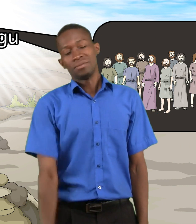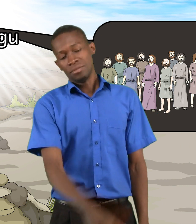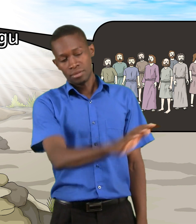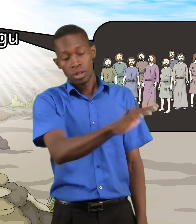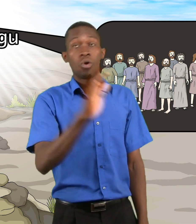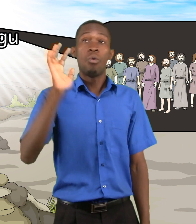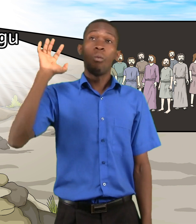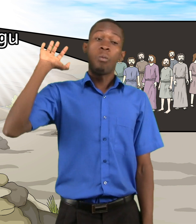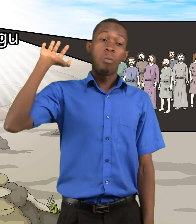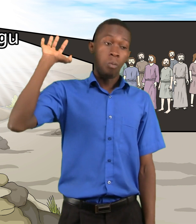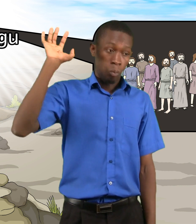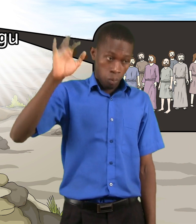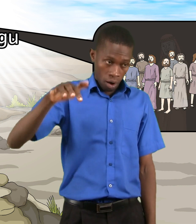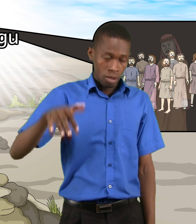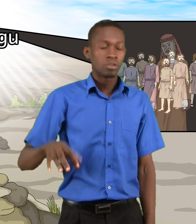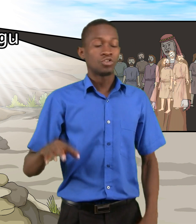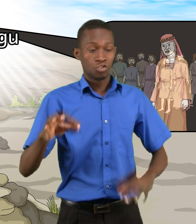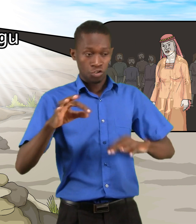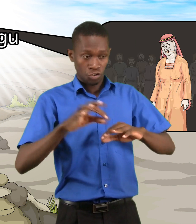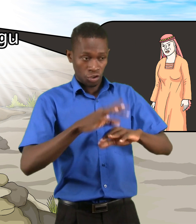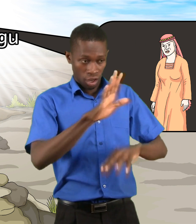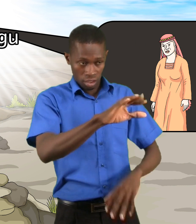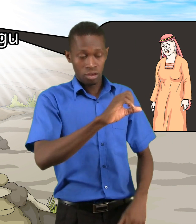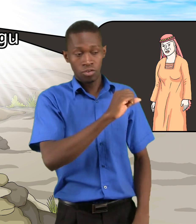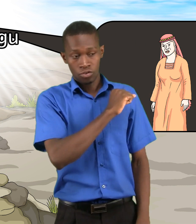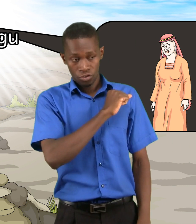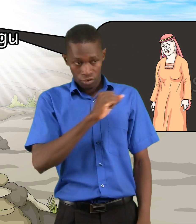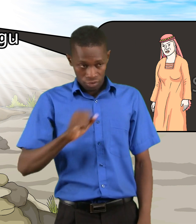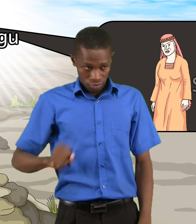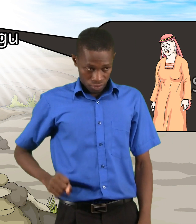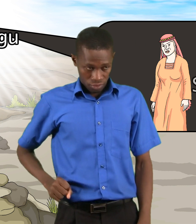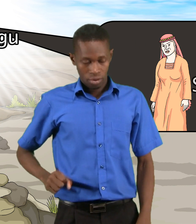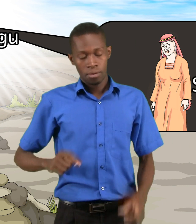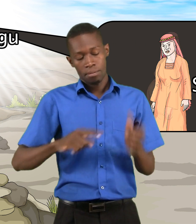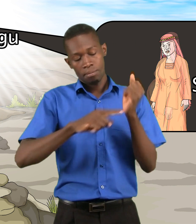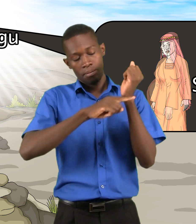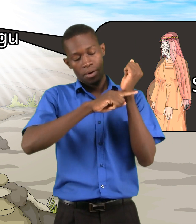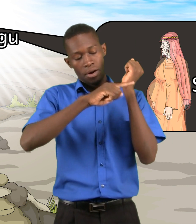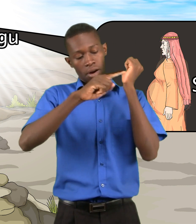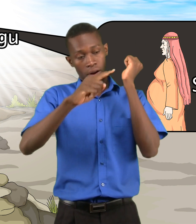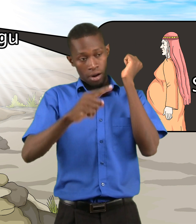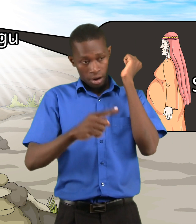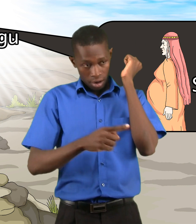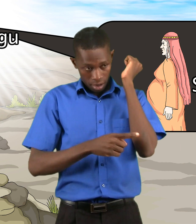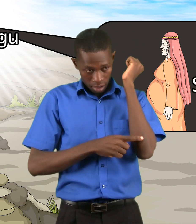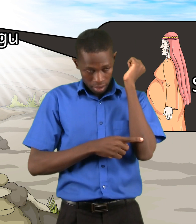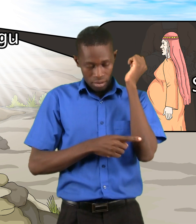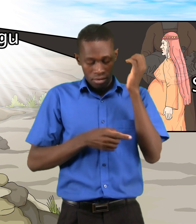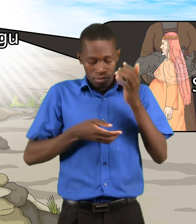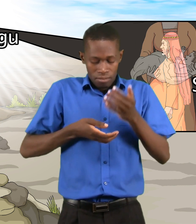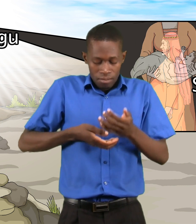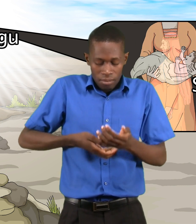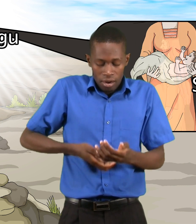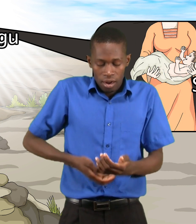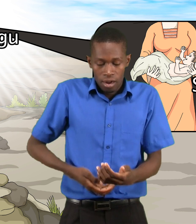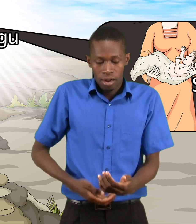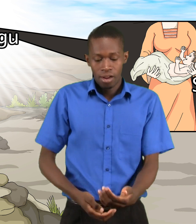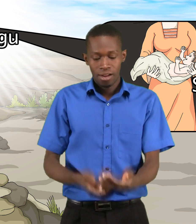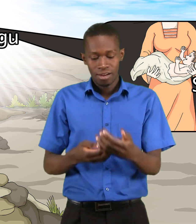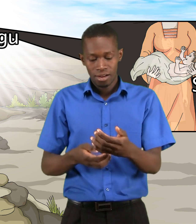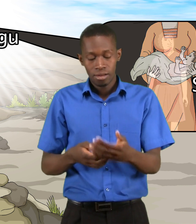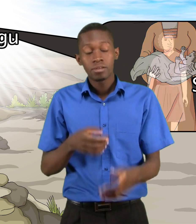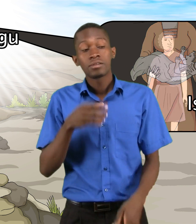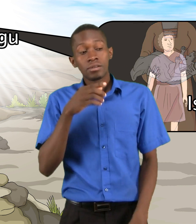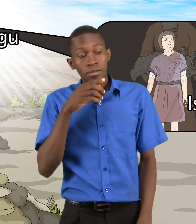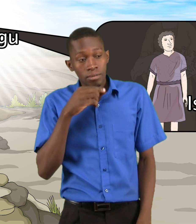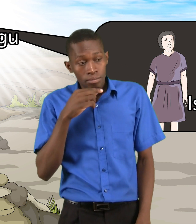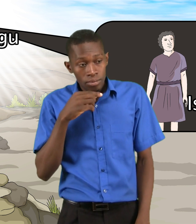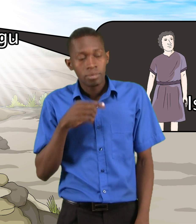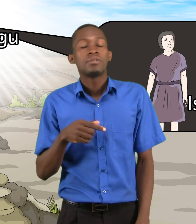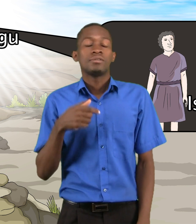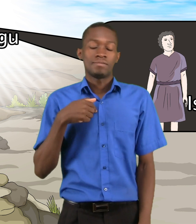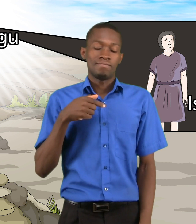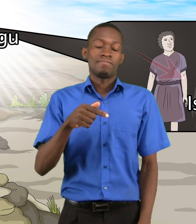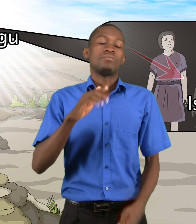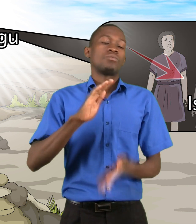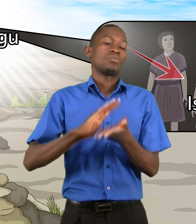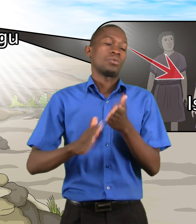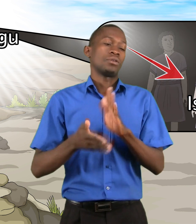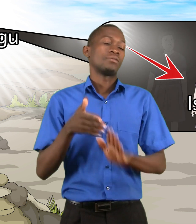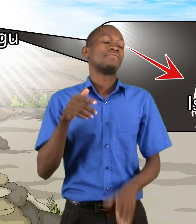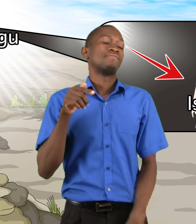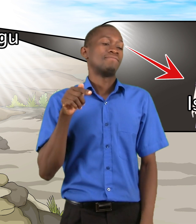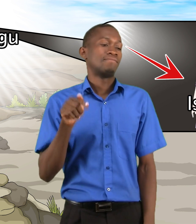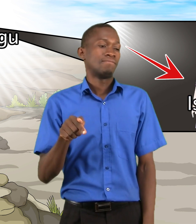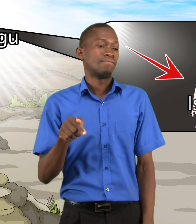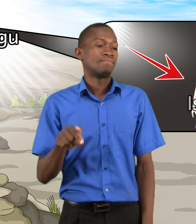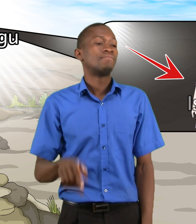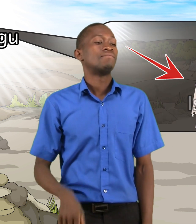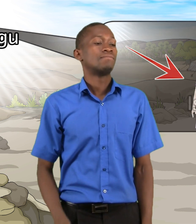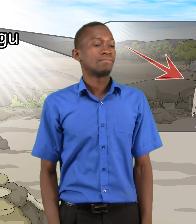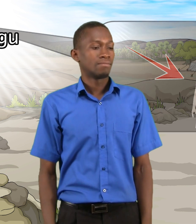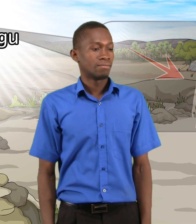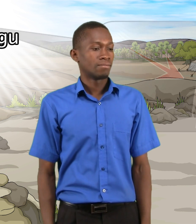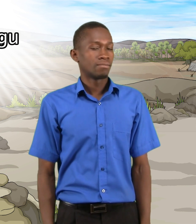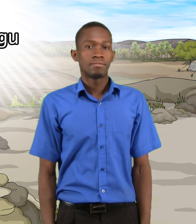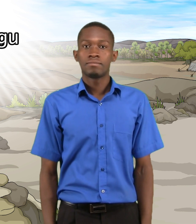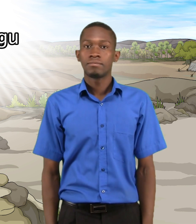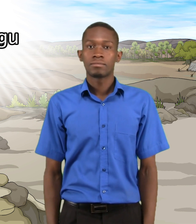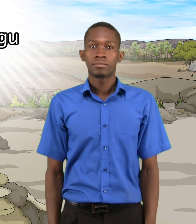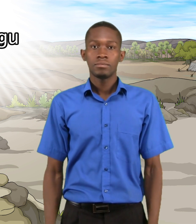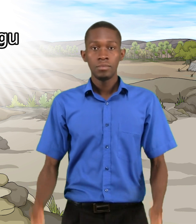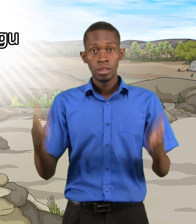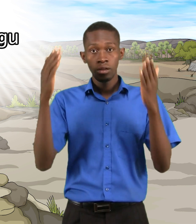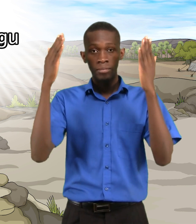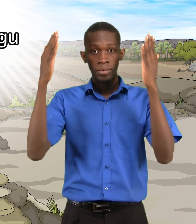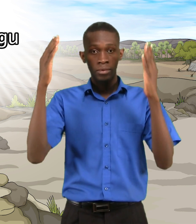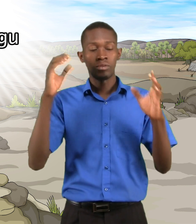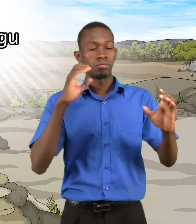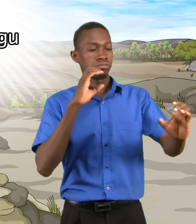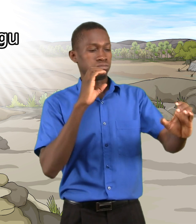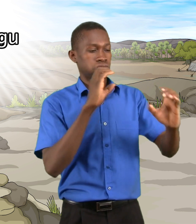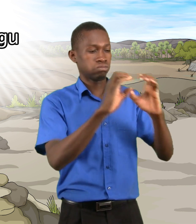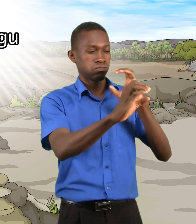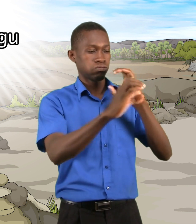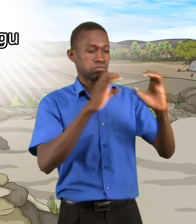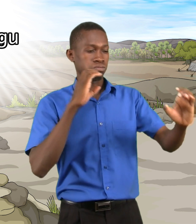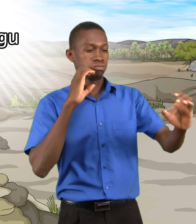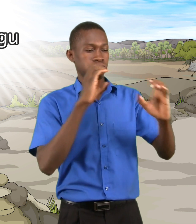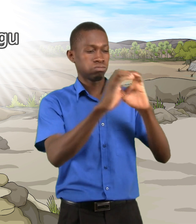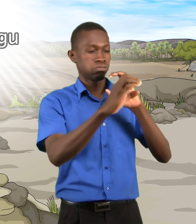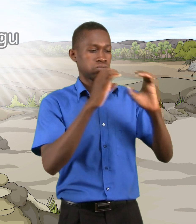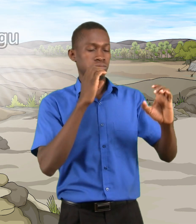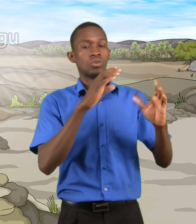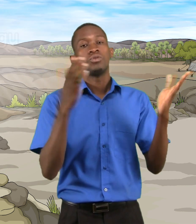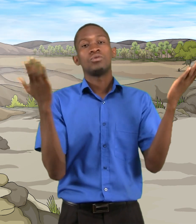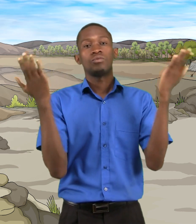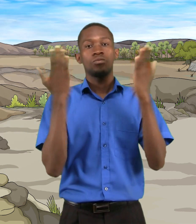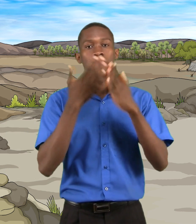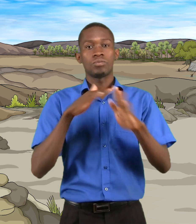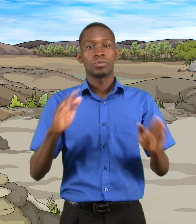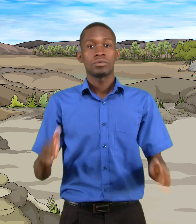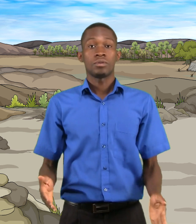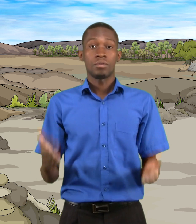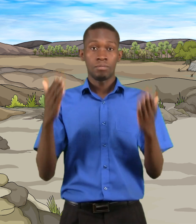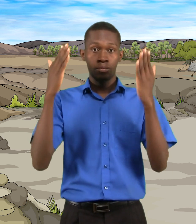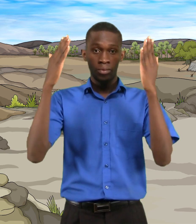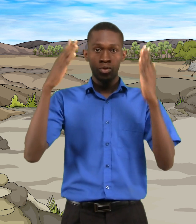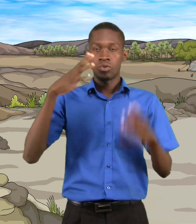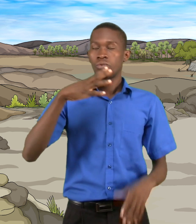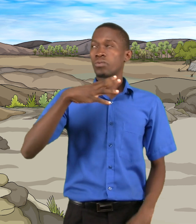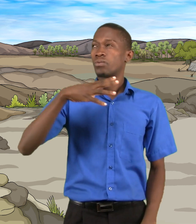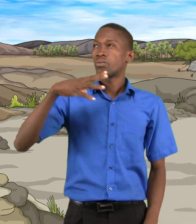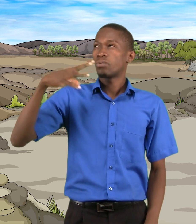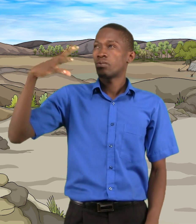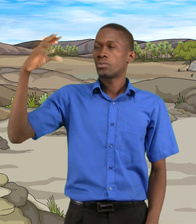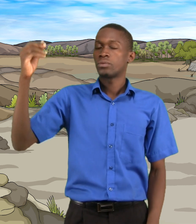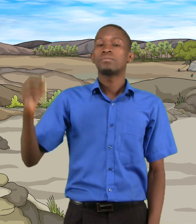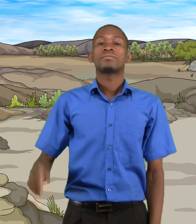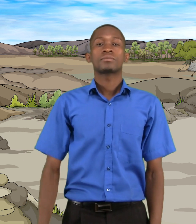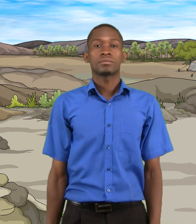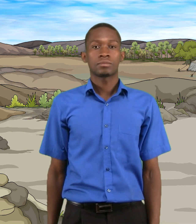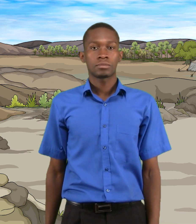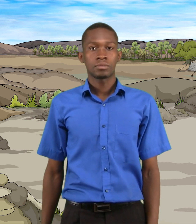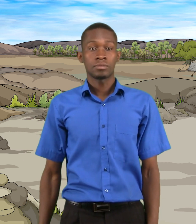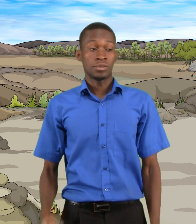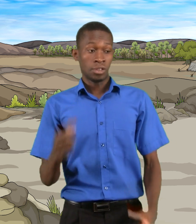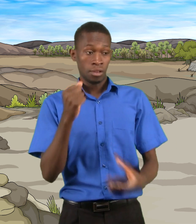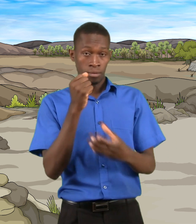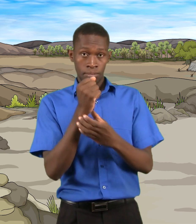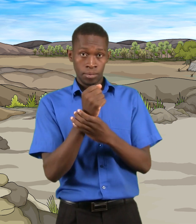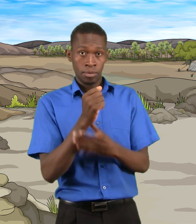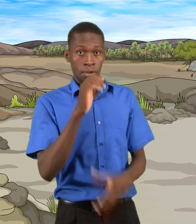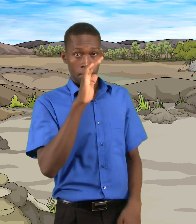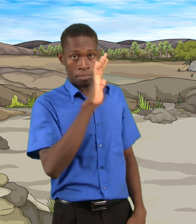But I will establish My covenant with Isaac, whom Sarah will bear to you at this time next year.” When He had finished speaking with Abraham, God went up from him.